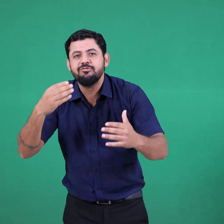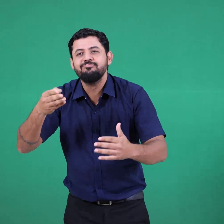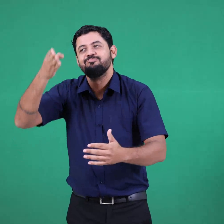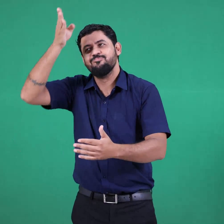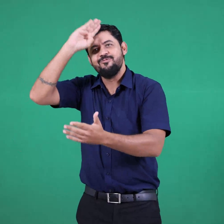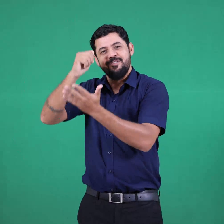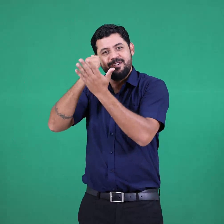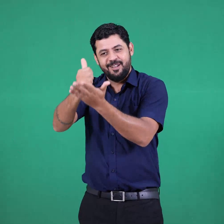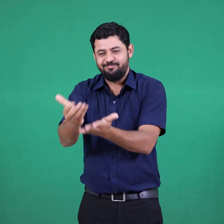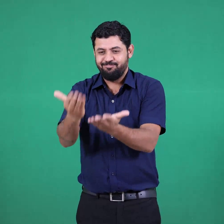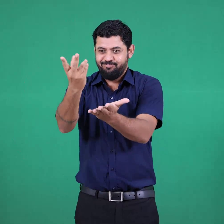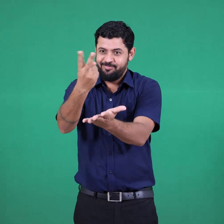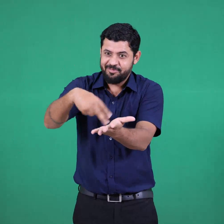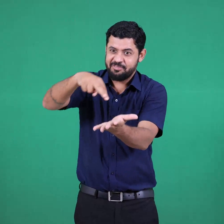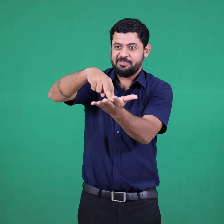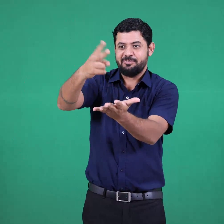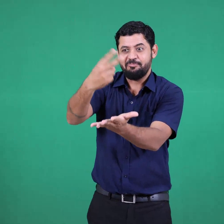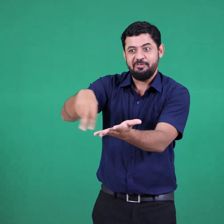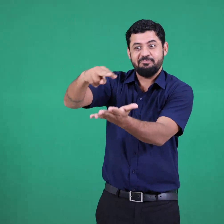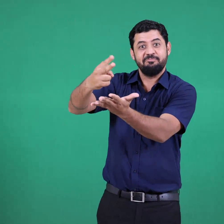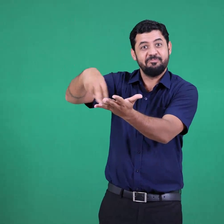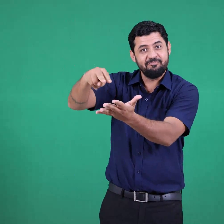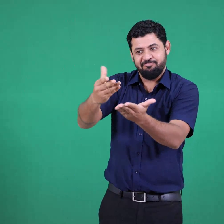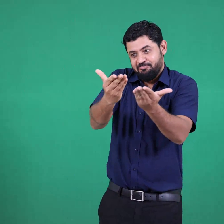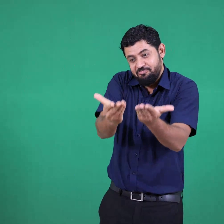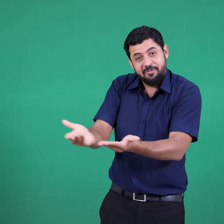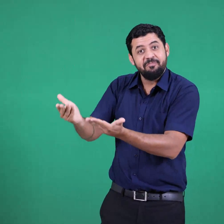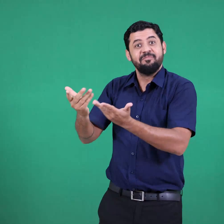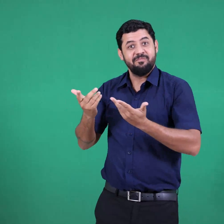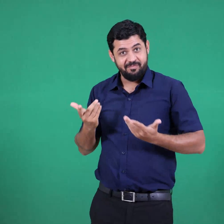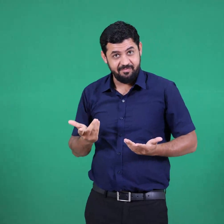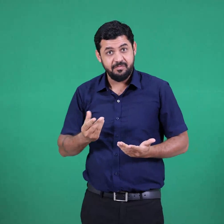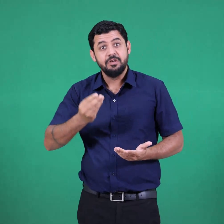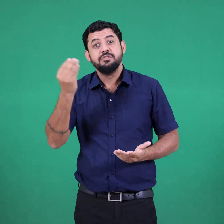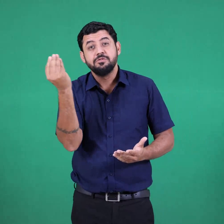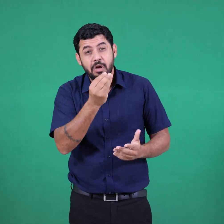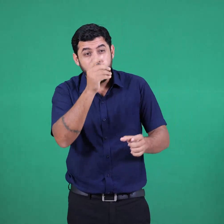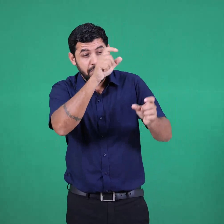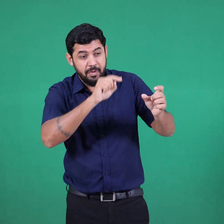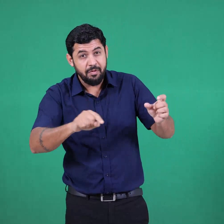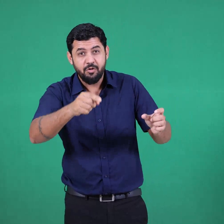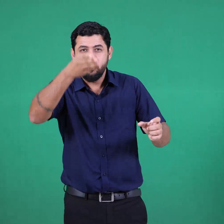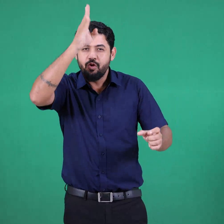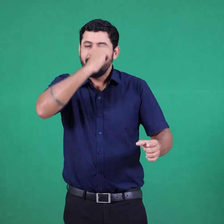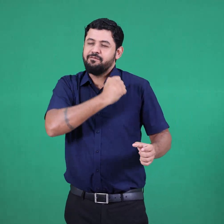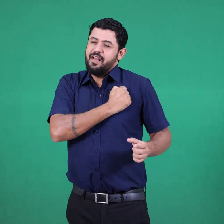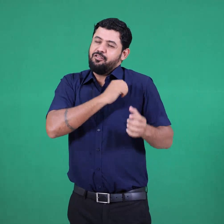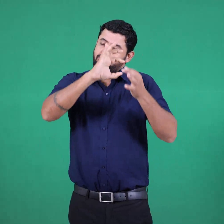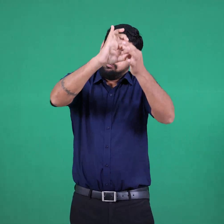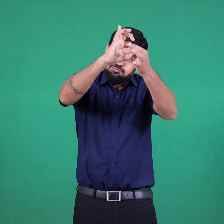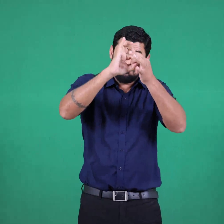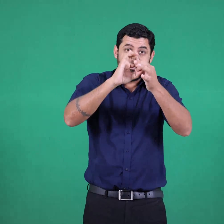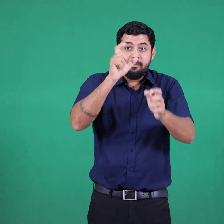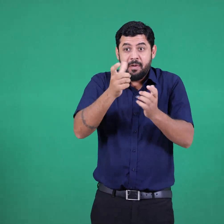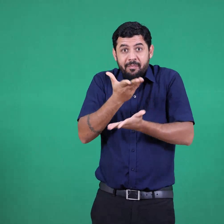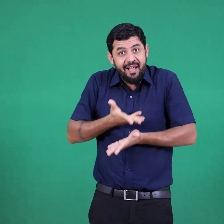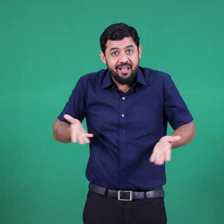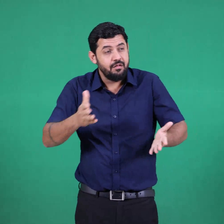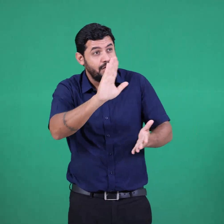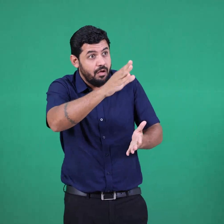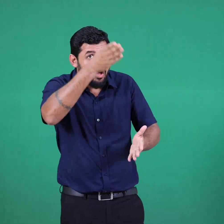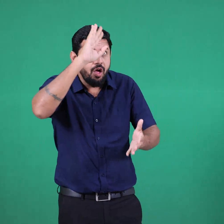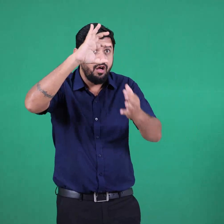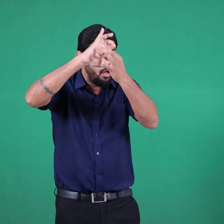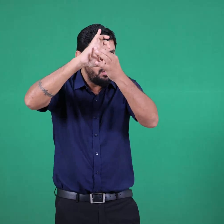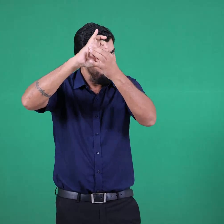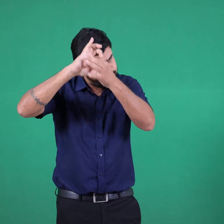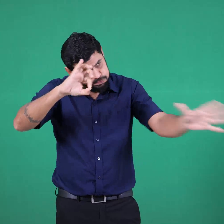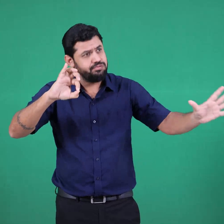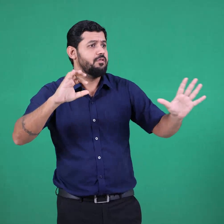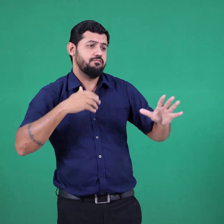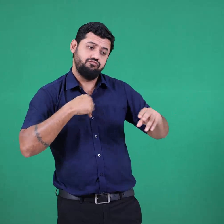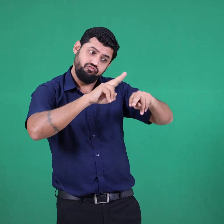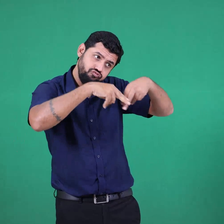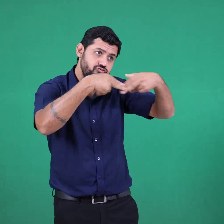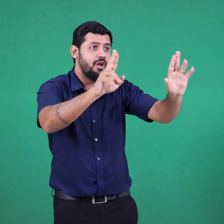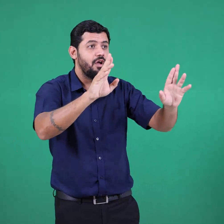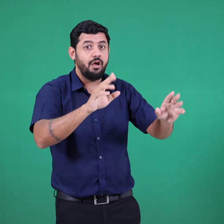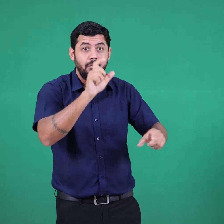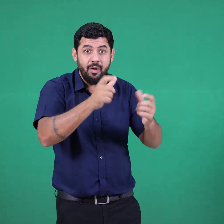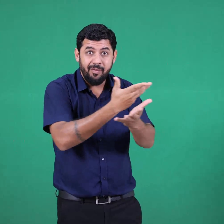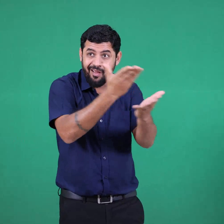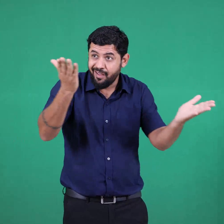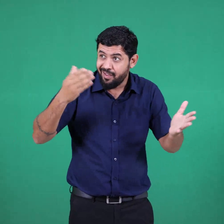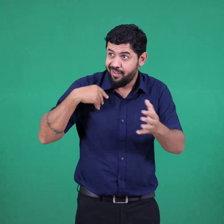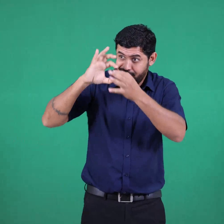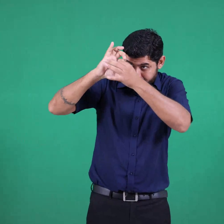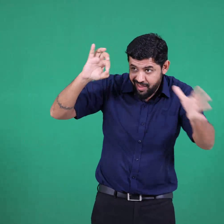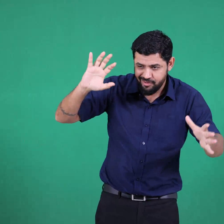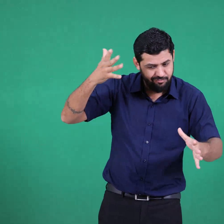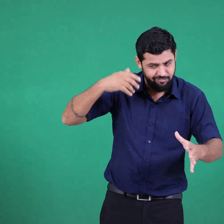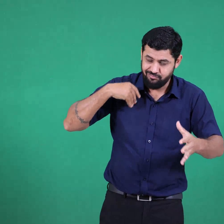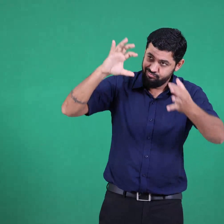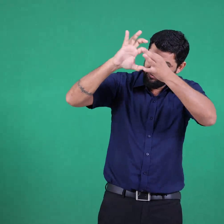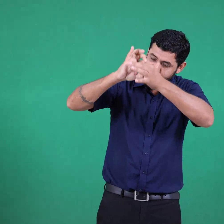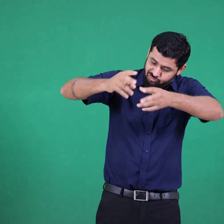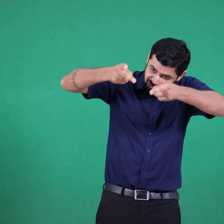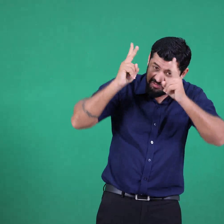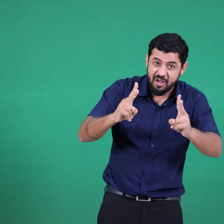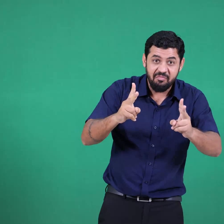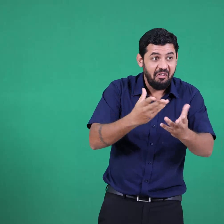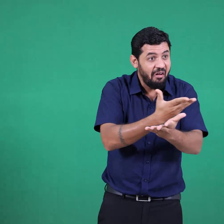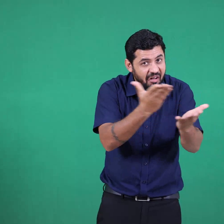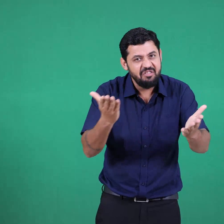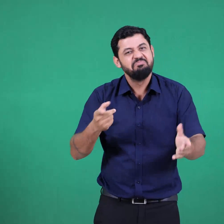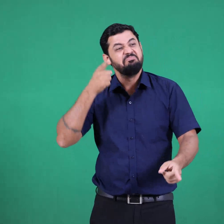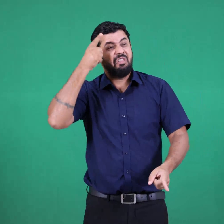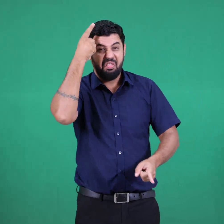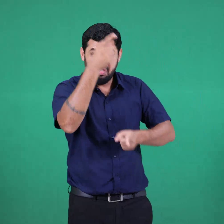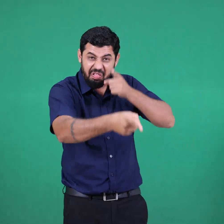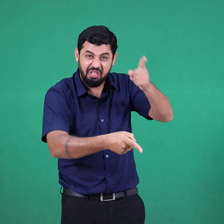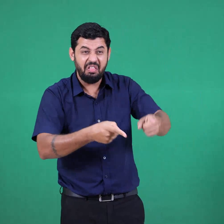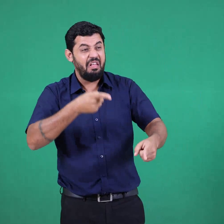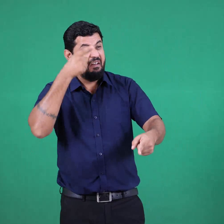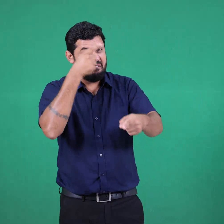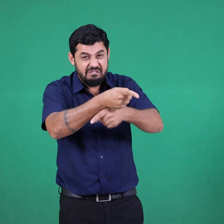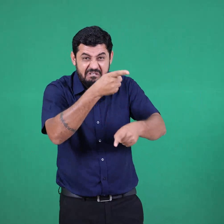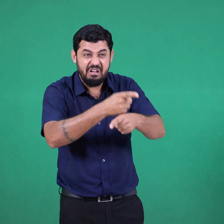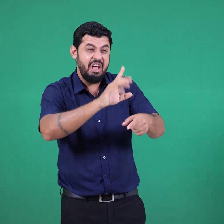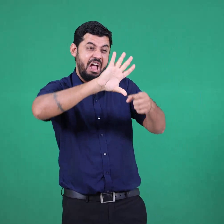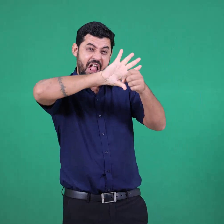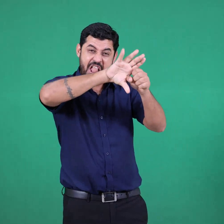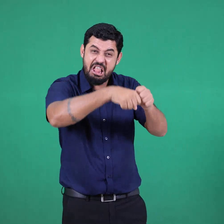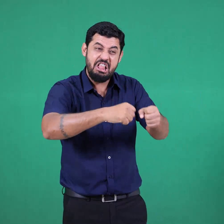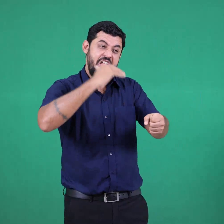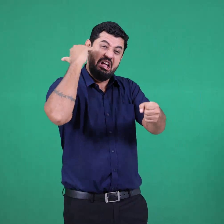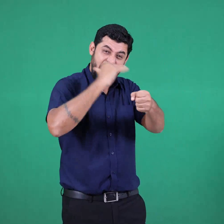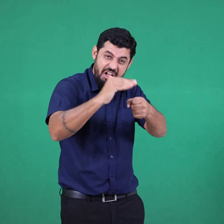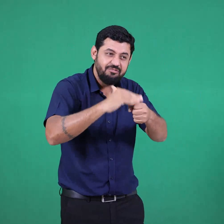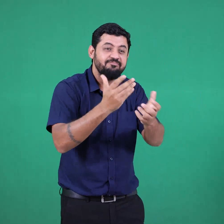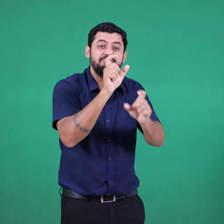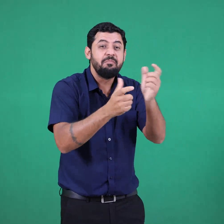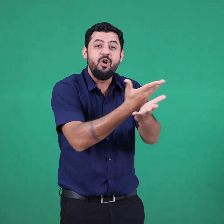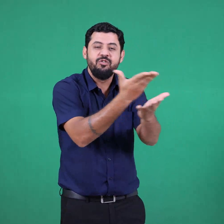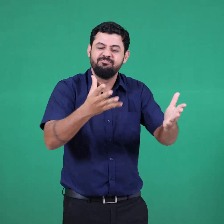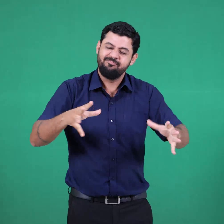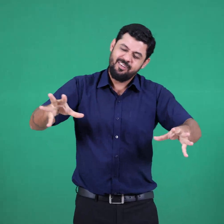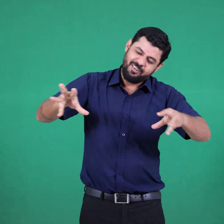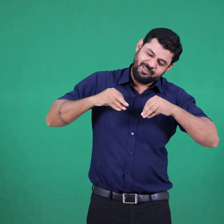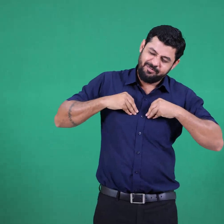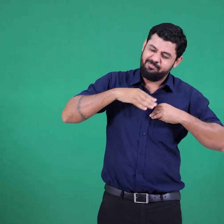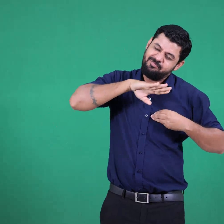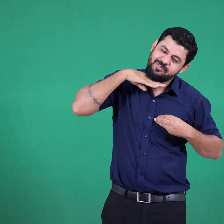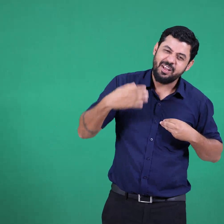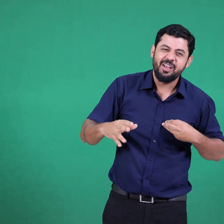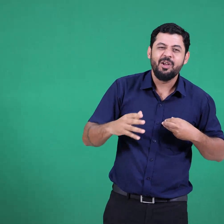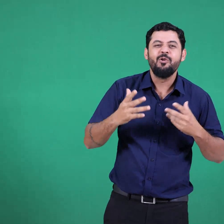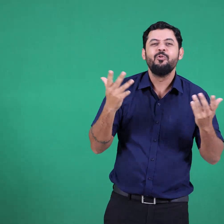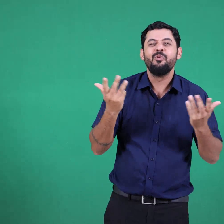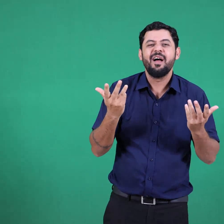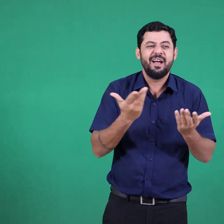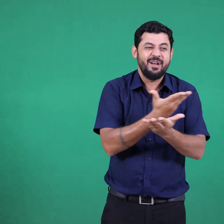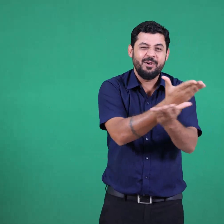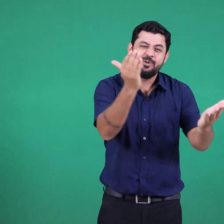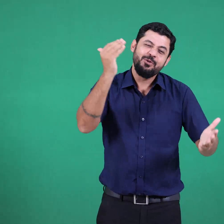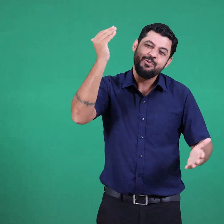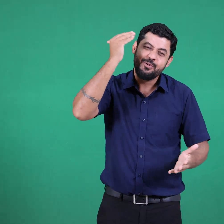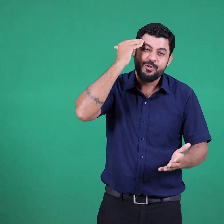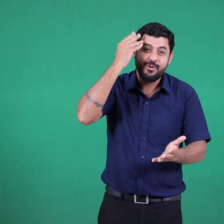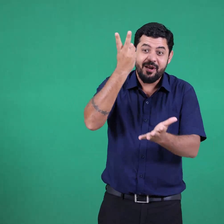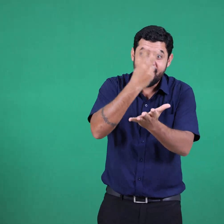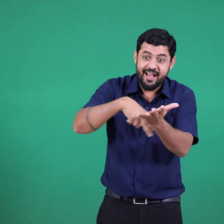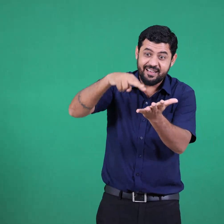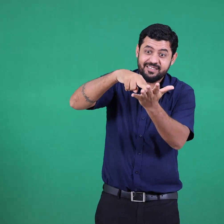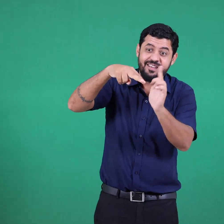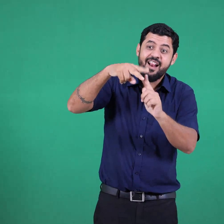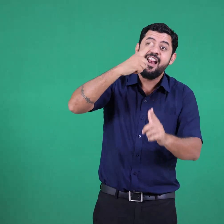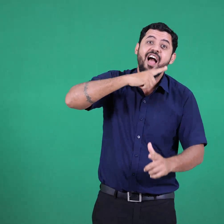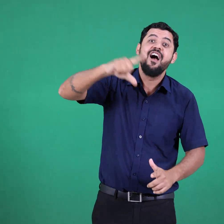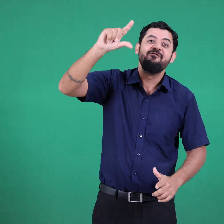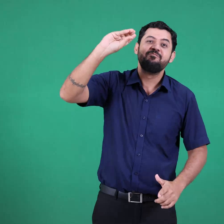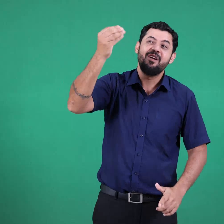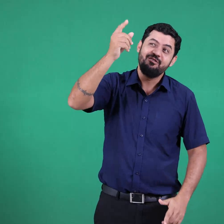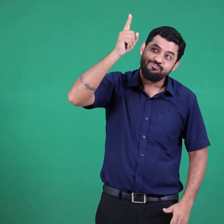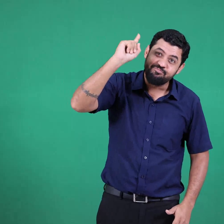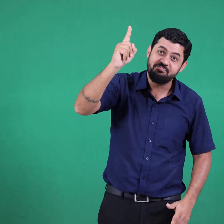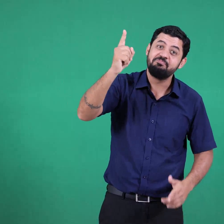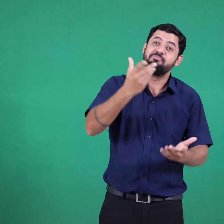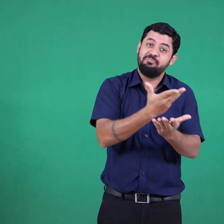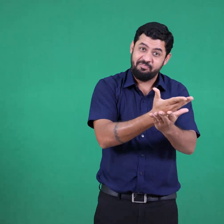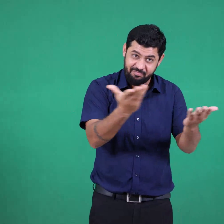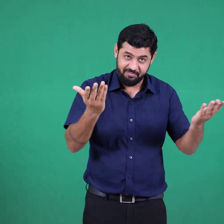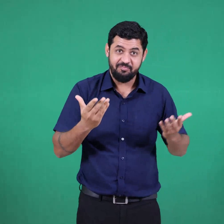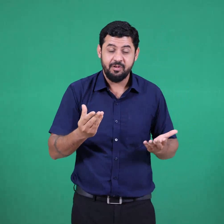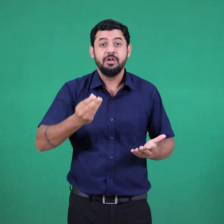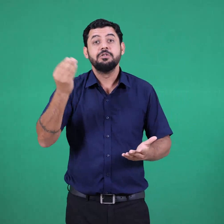Others were tortured and refused their release, so that they might gain a better resurrection.